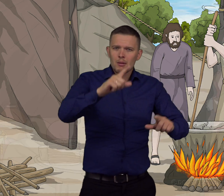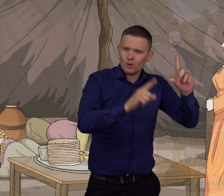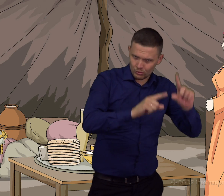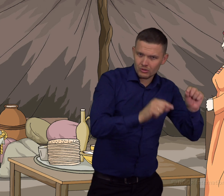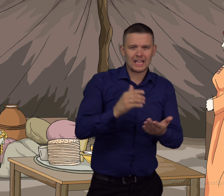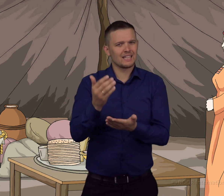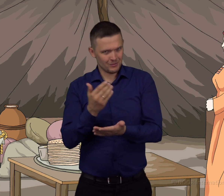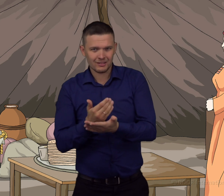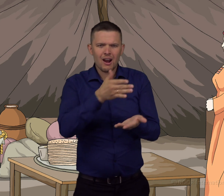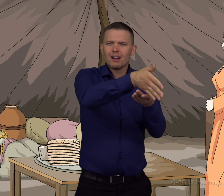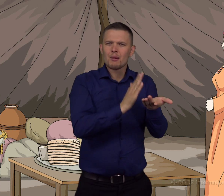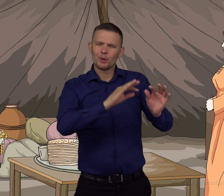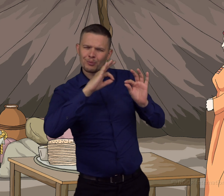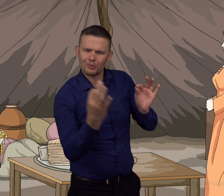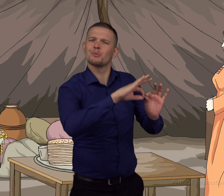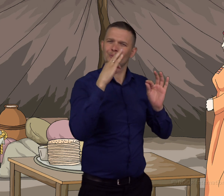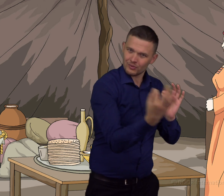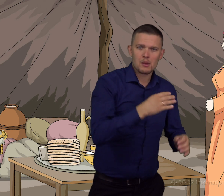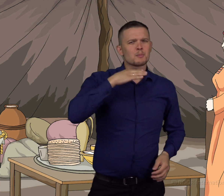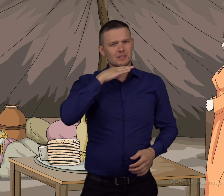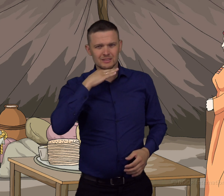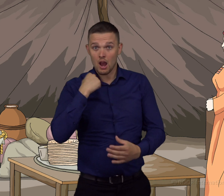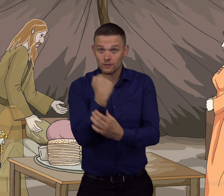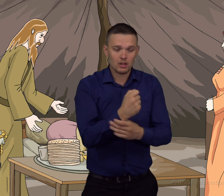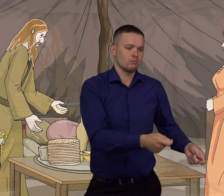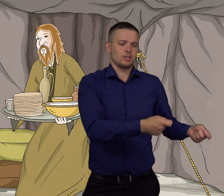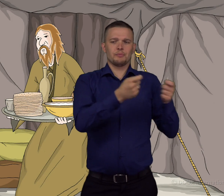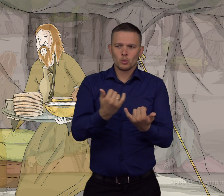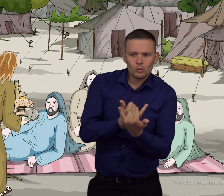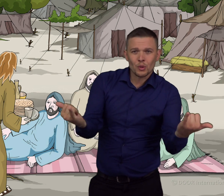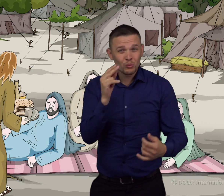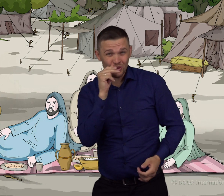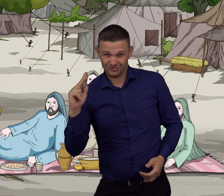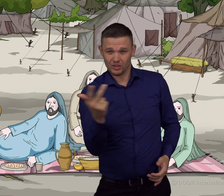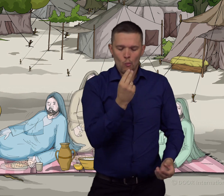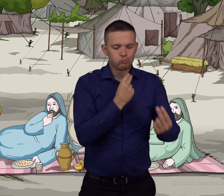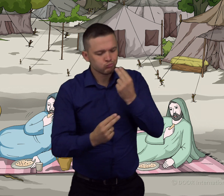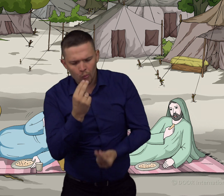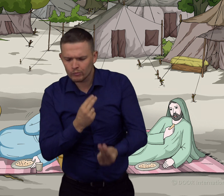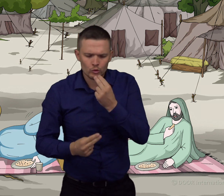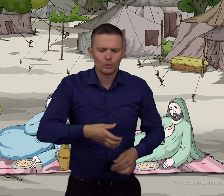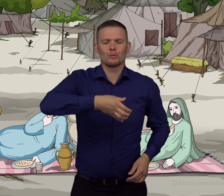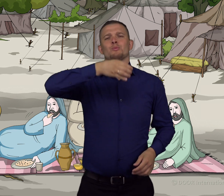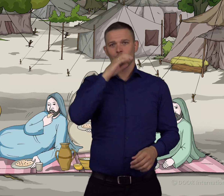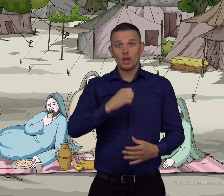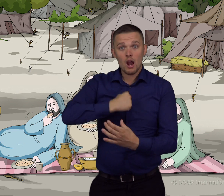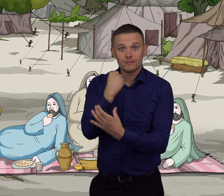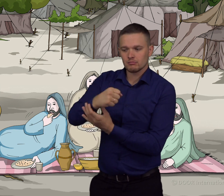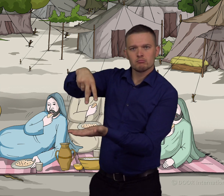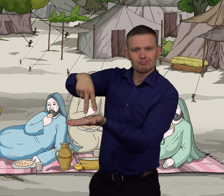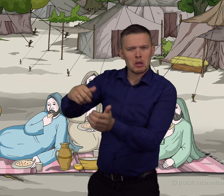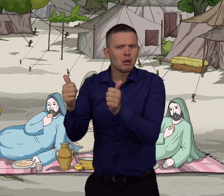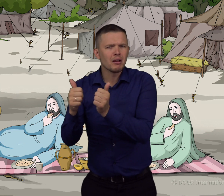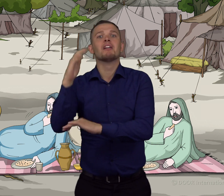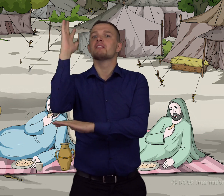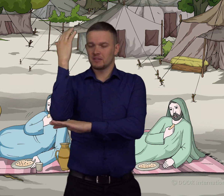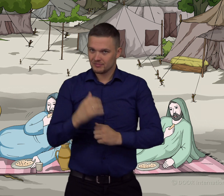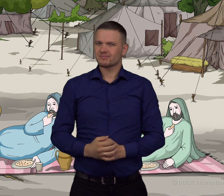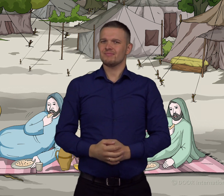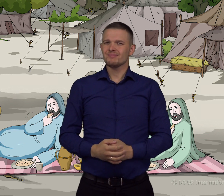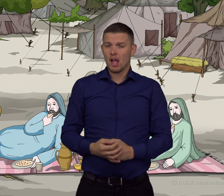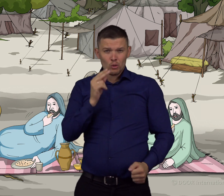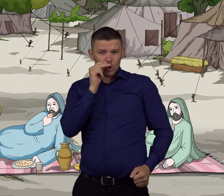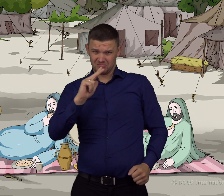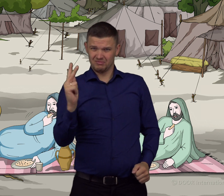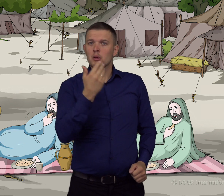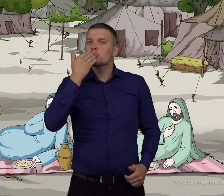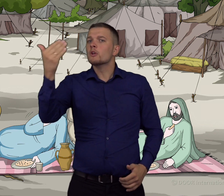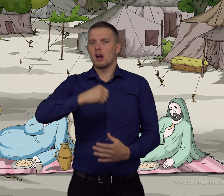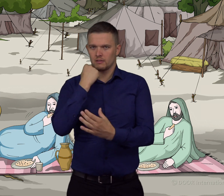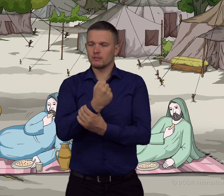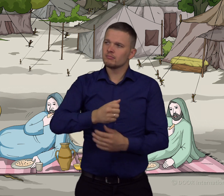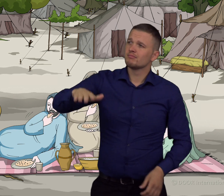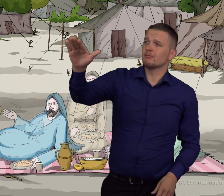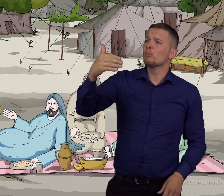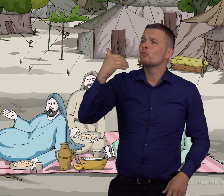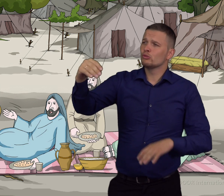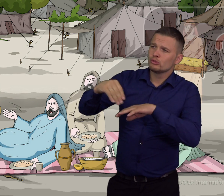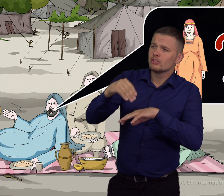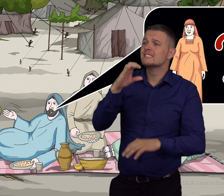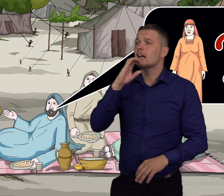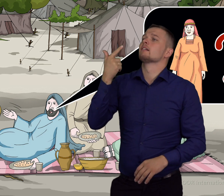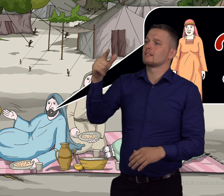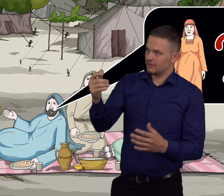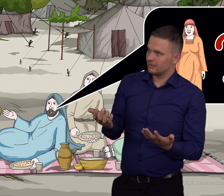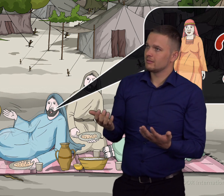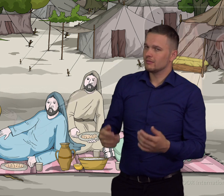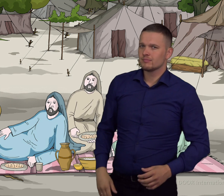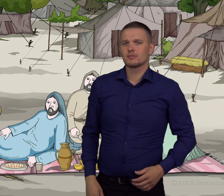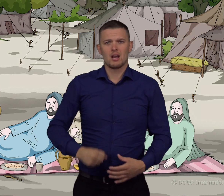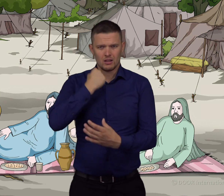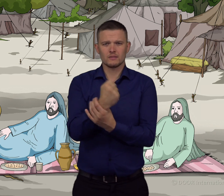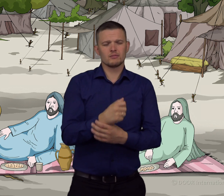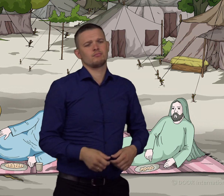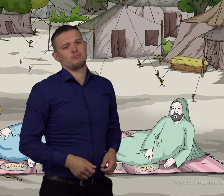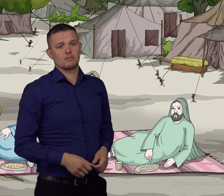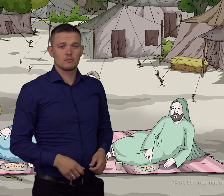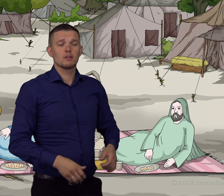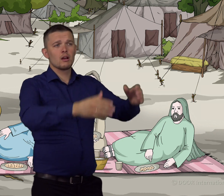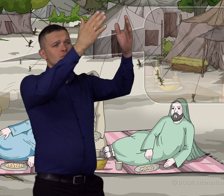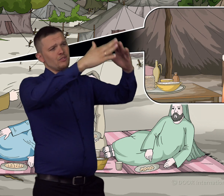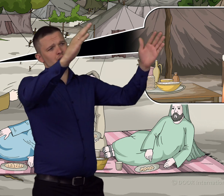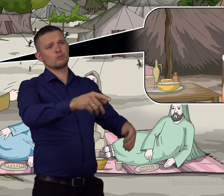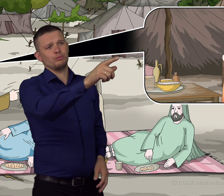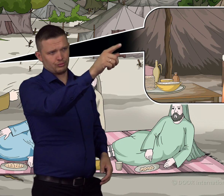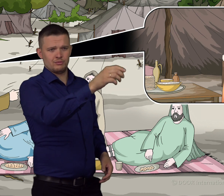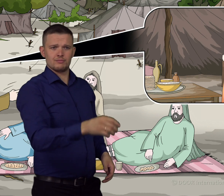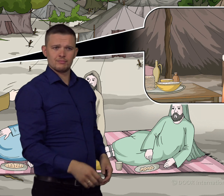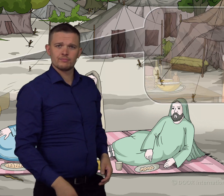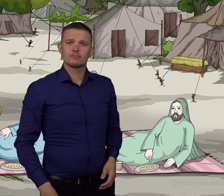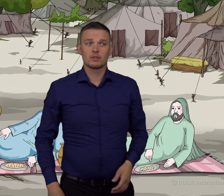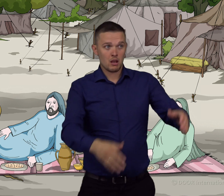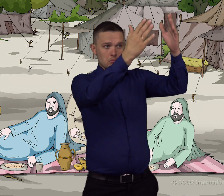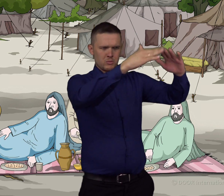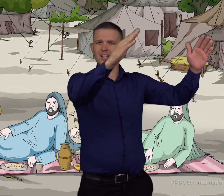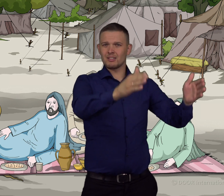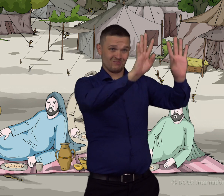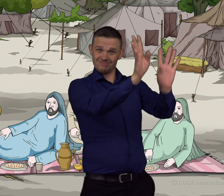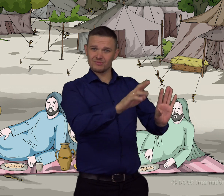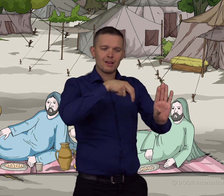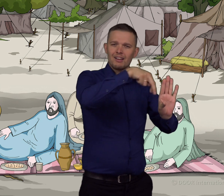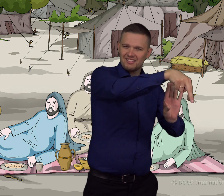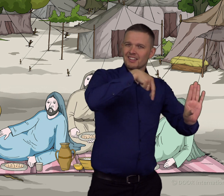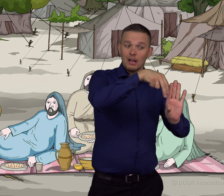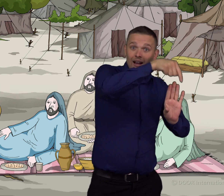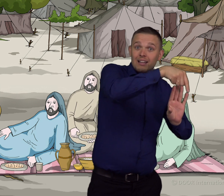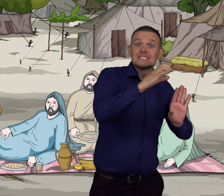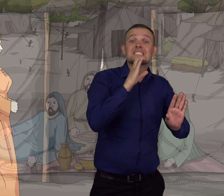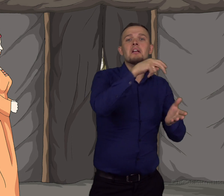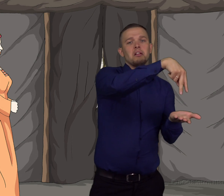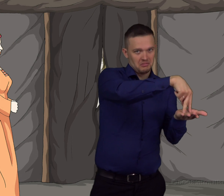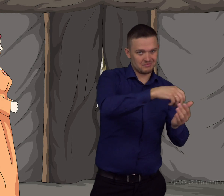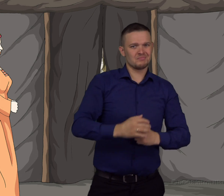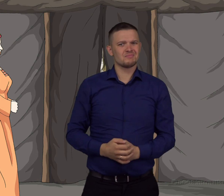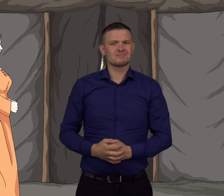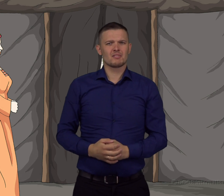Then Abraham brought curds and milk and the calf that had been prepared, and he set them before the men and stood by them under the tree as they ate.